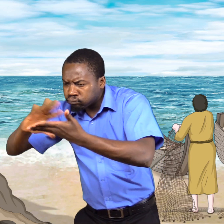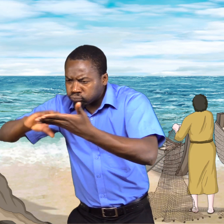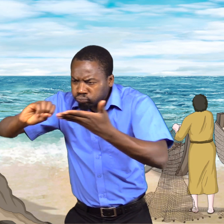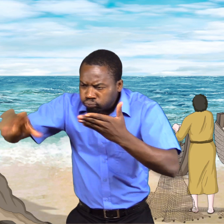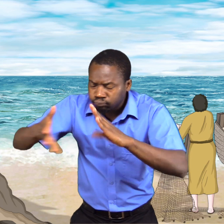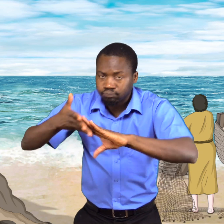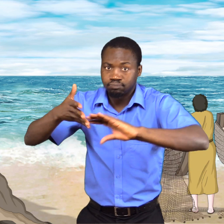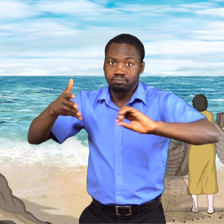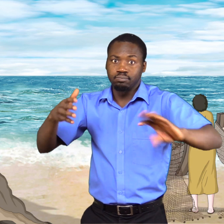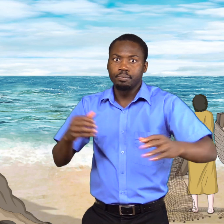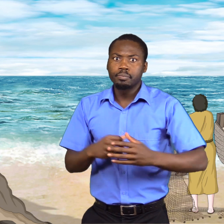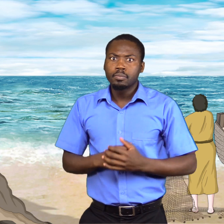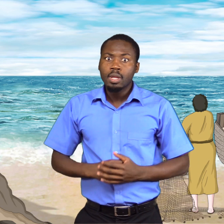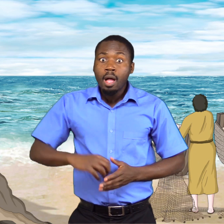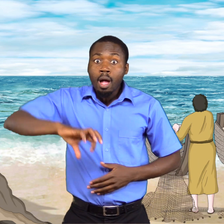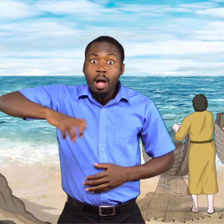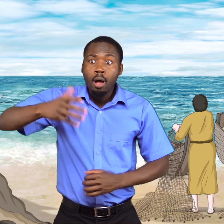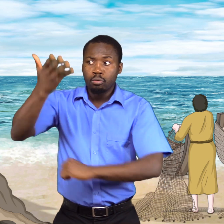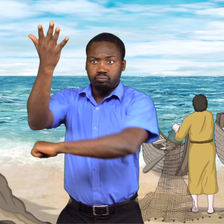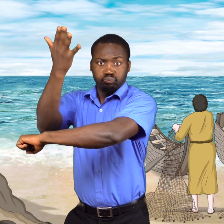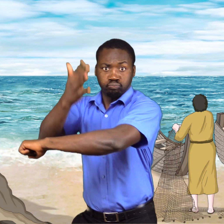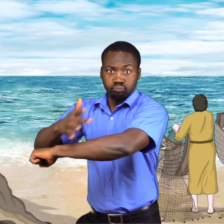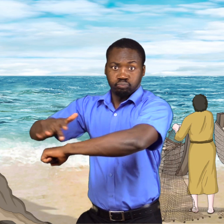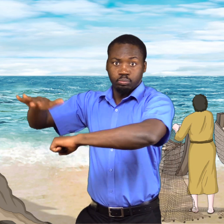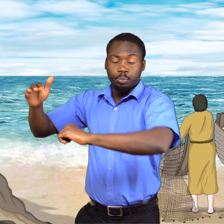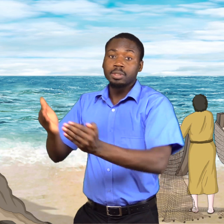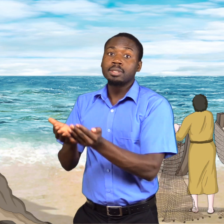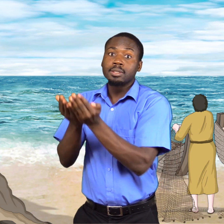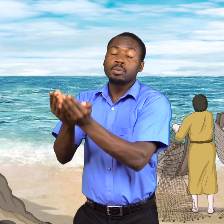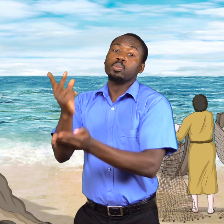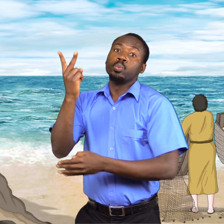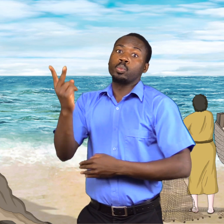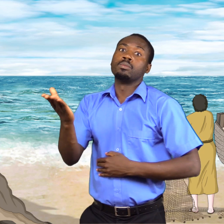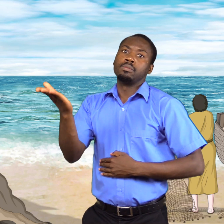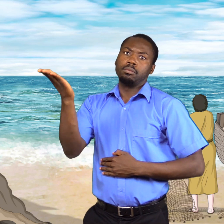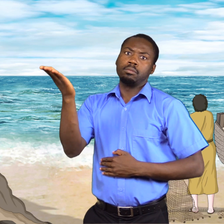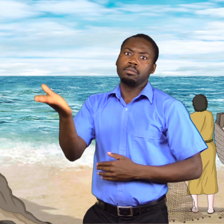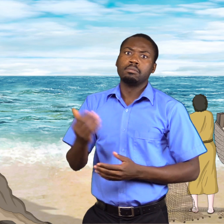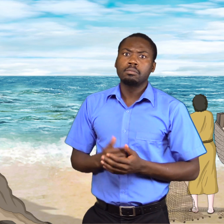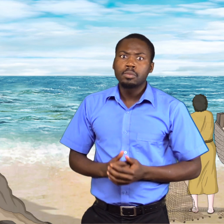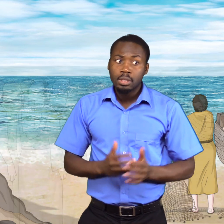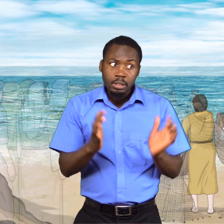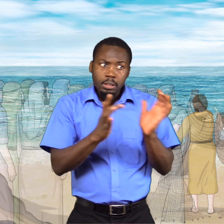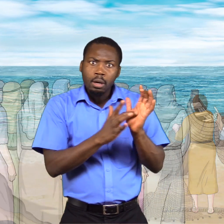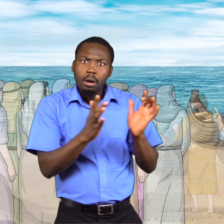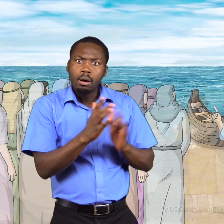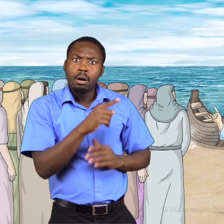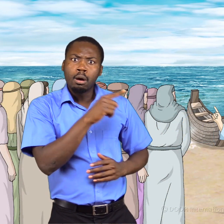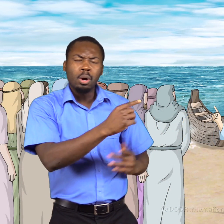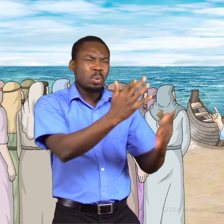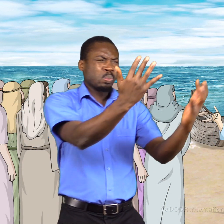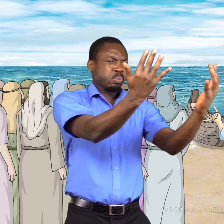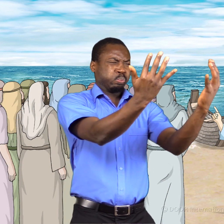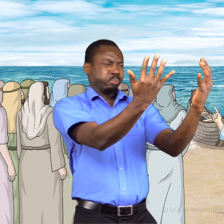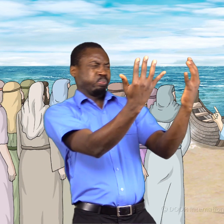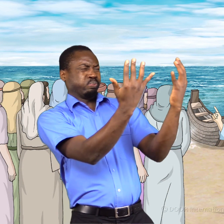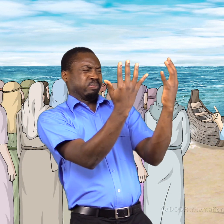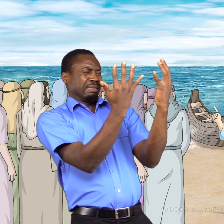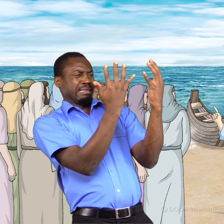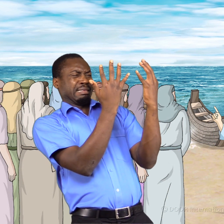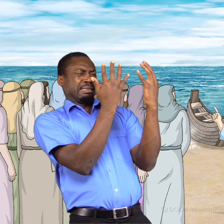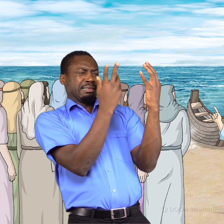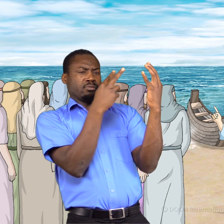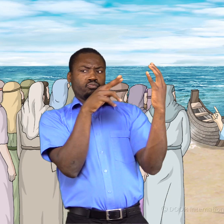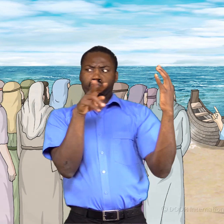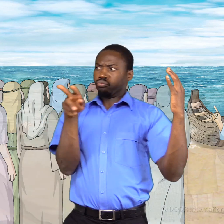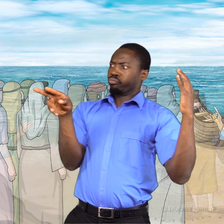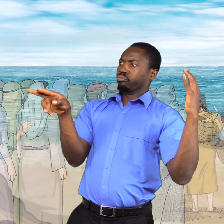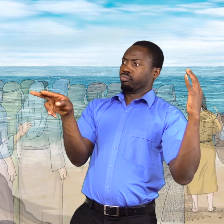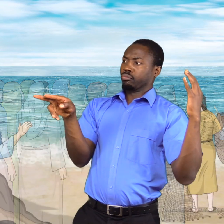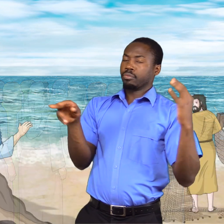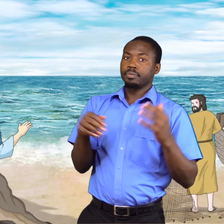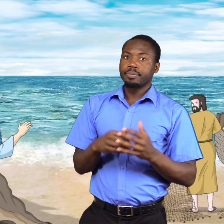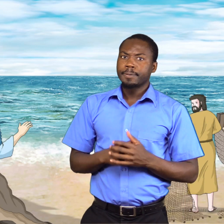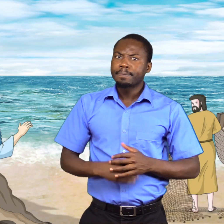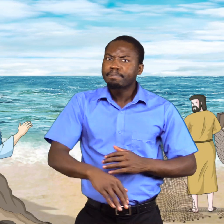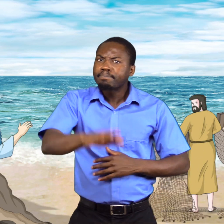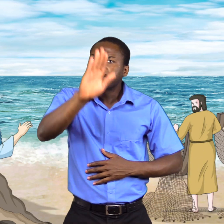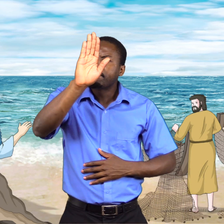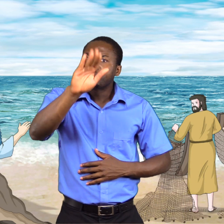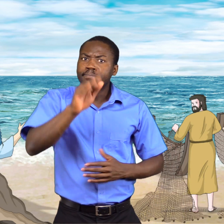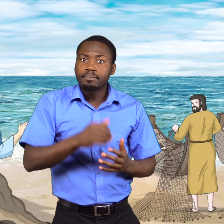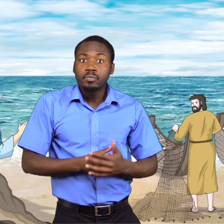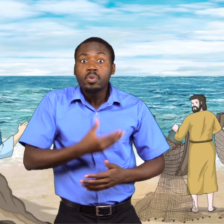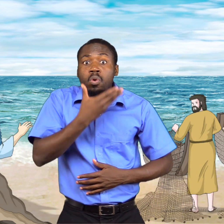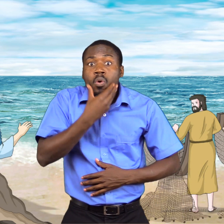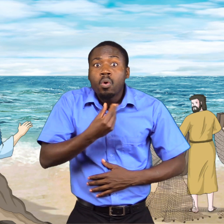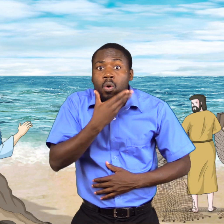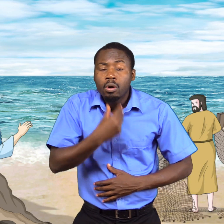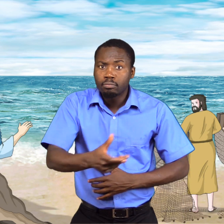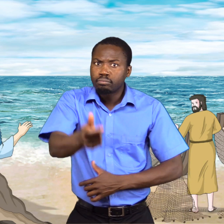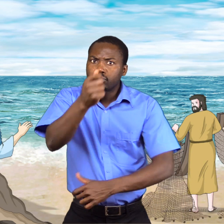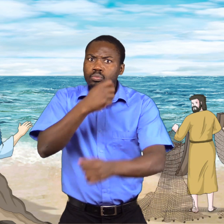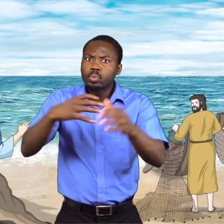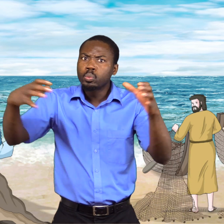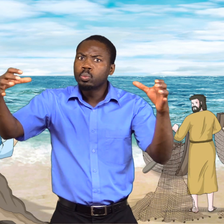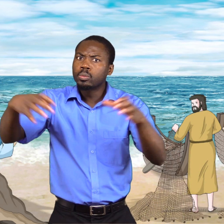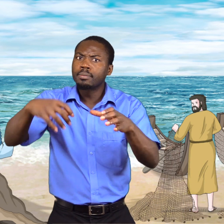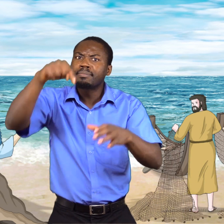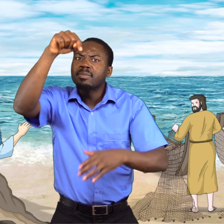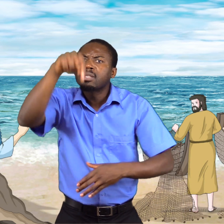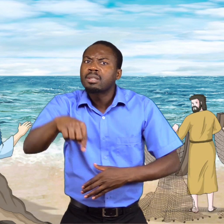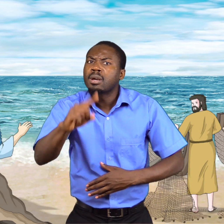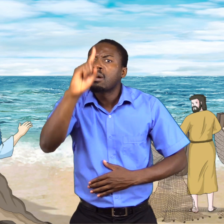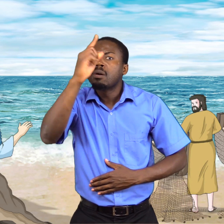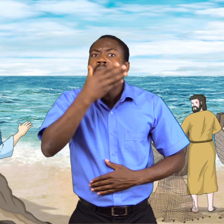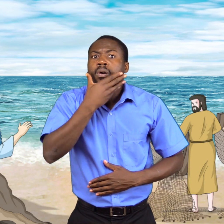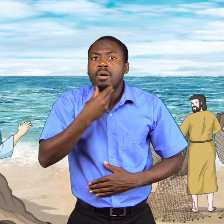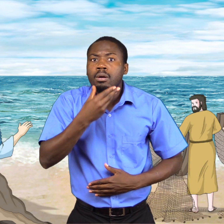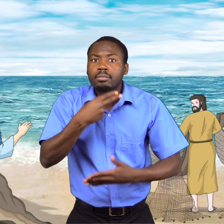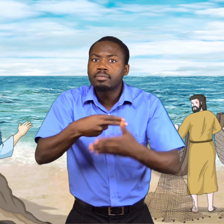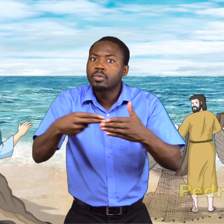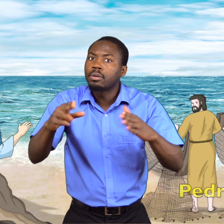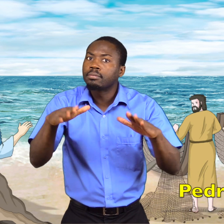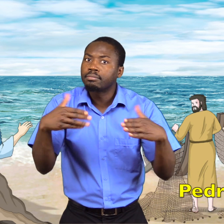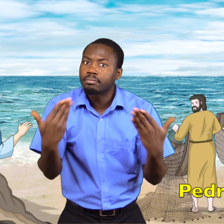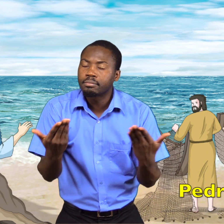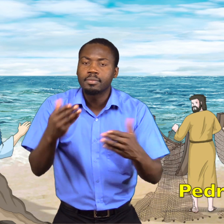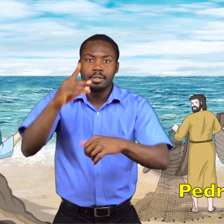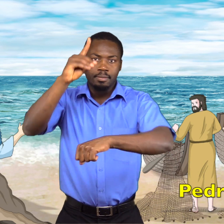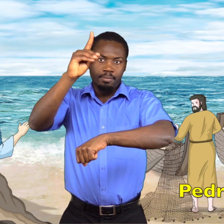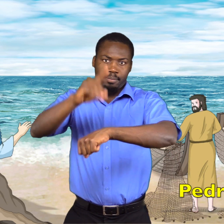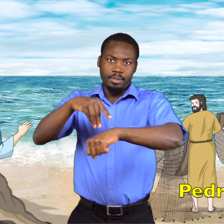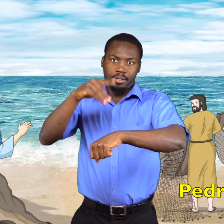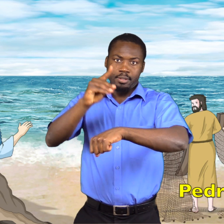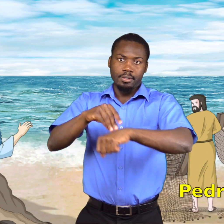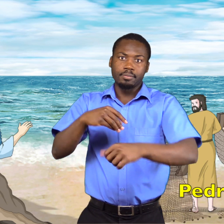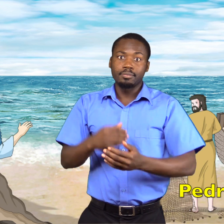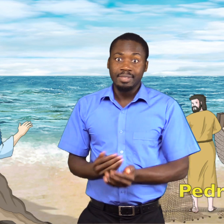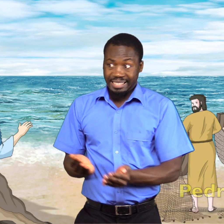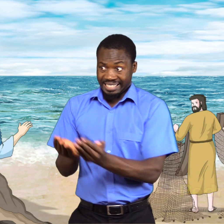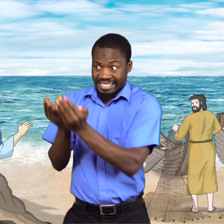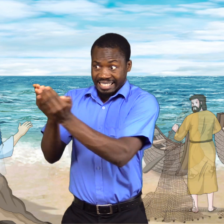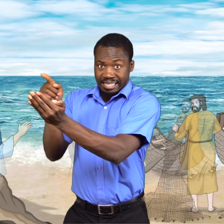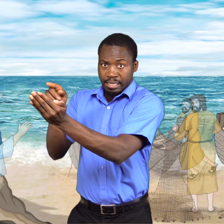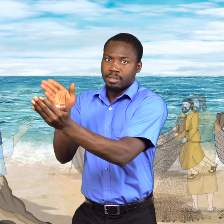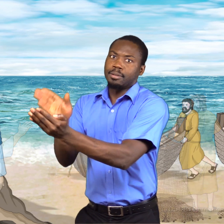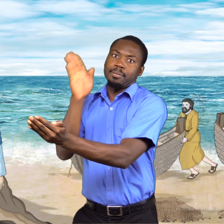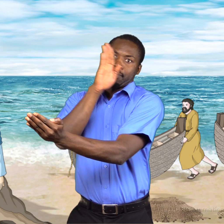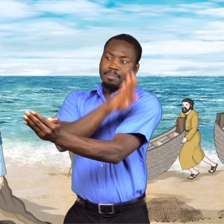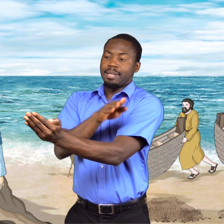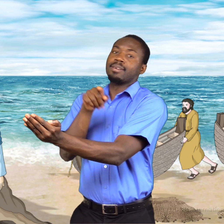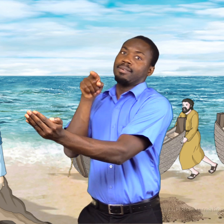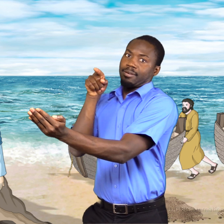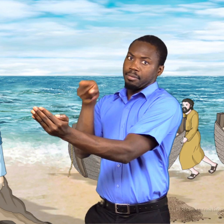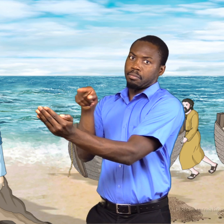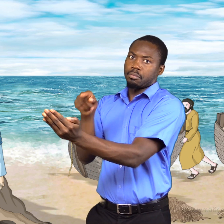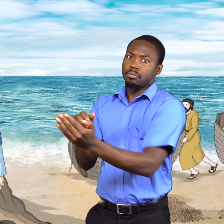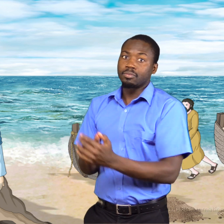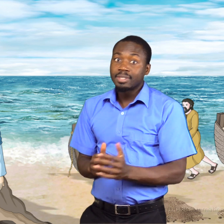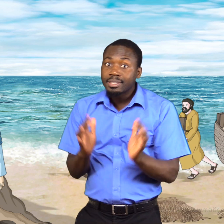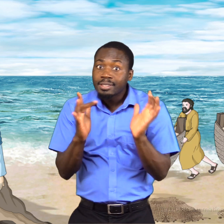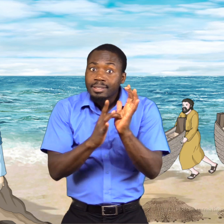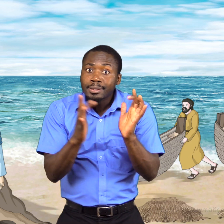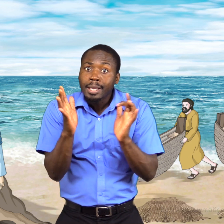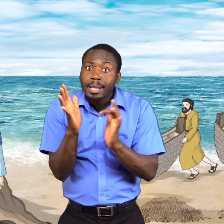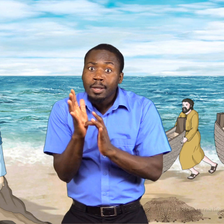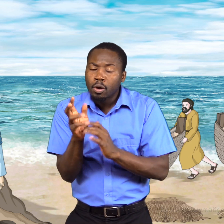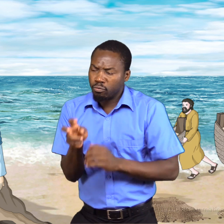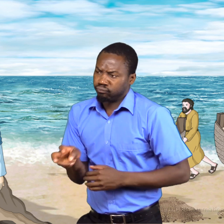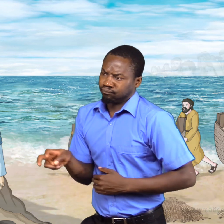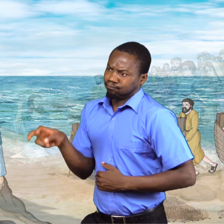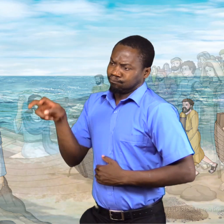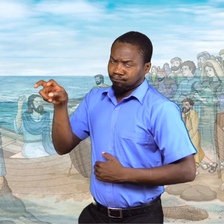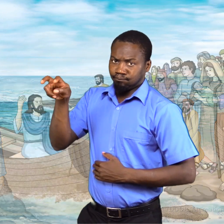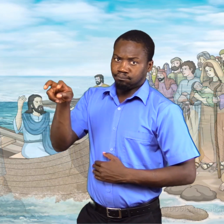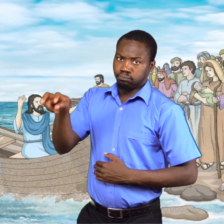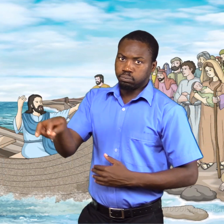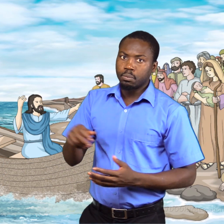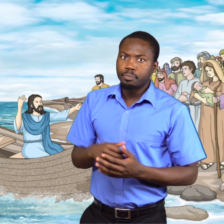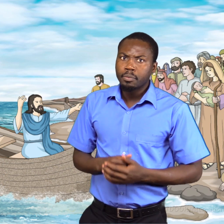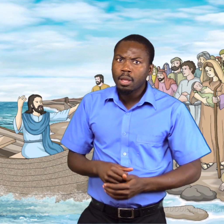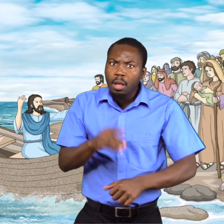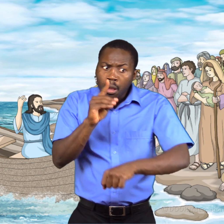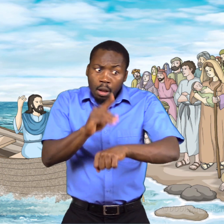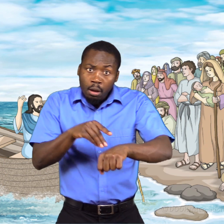Jesus got into the boat belonging to Simon and asked him to put out a little from shore.